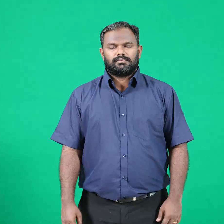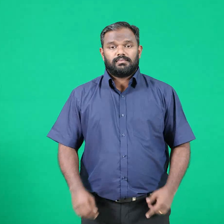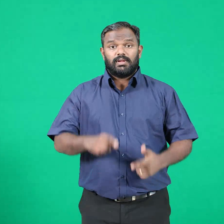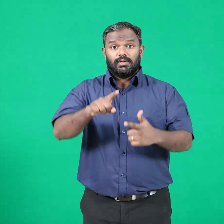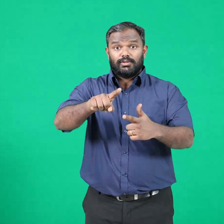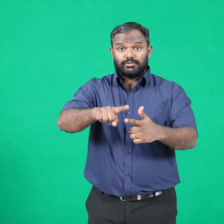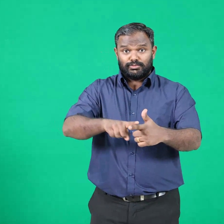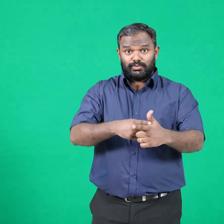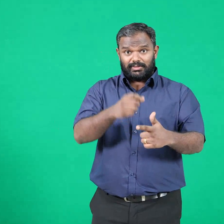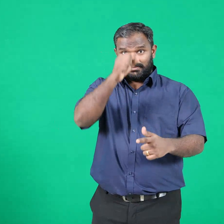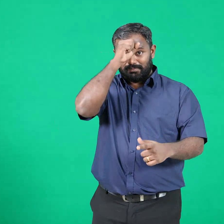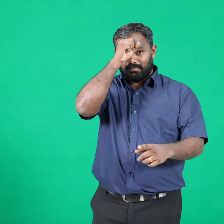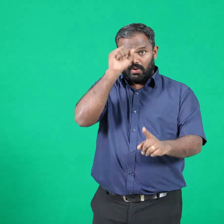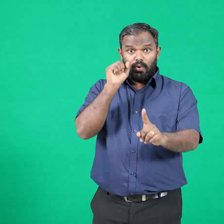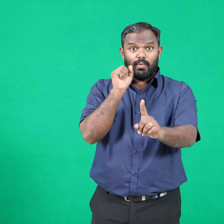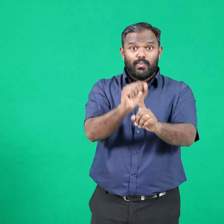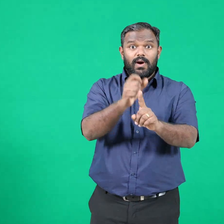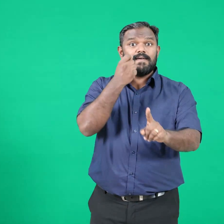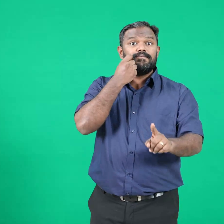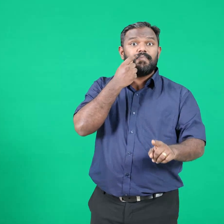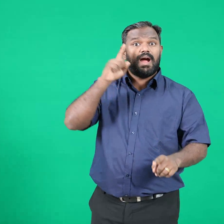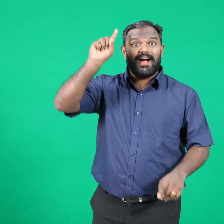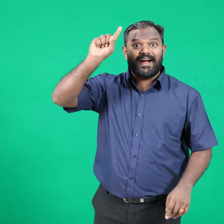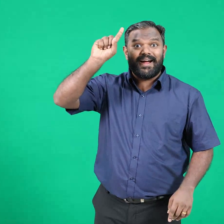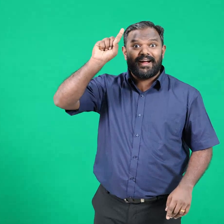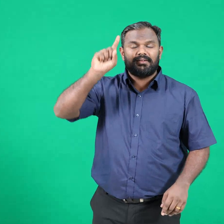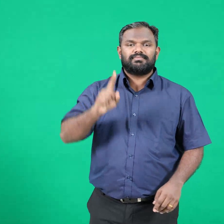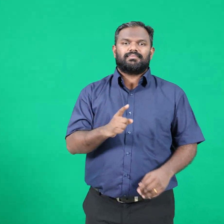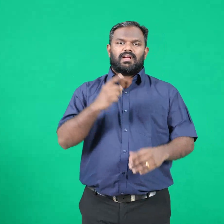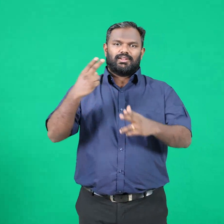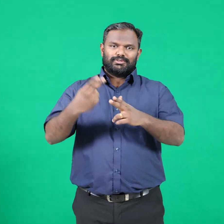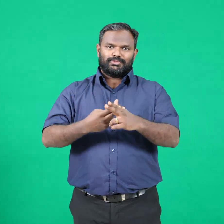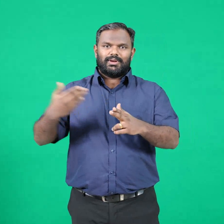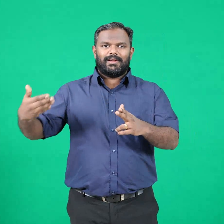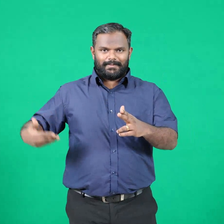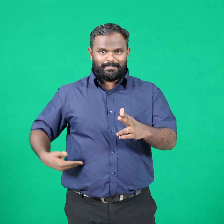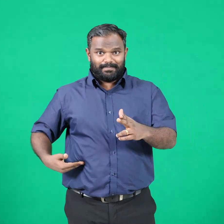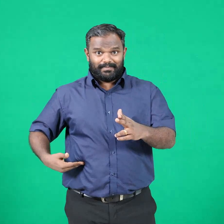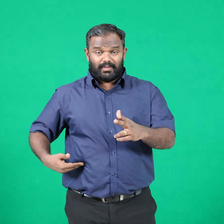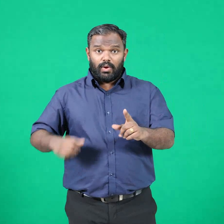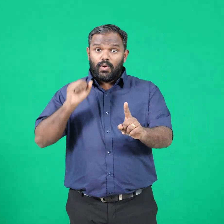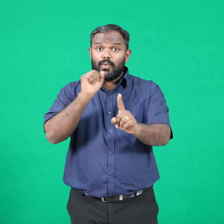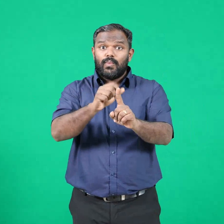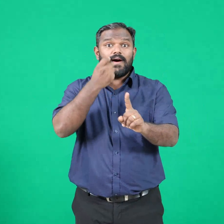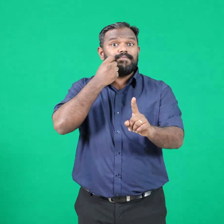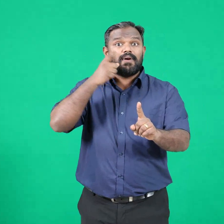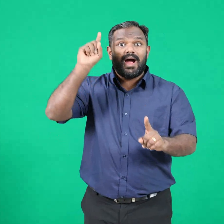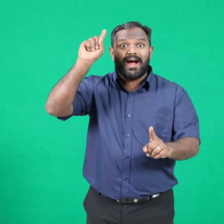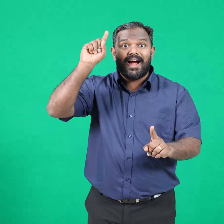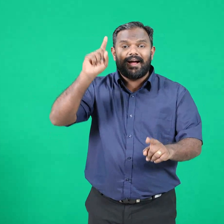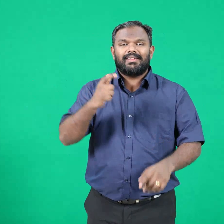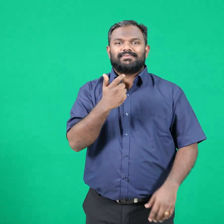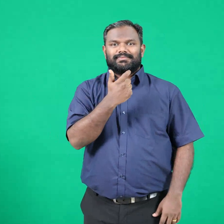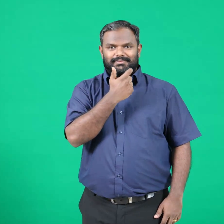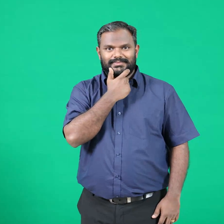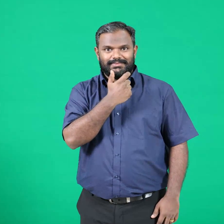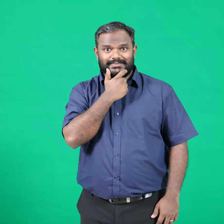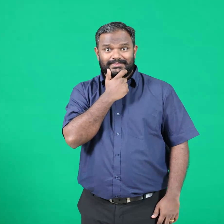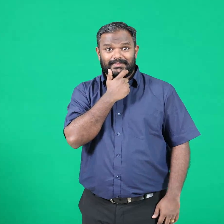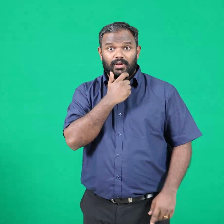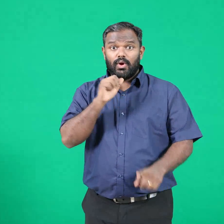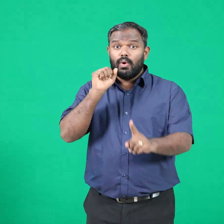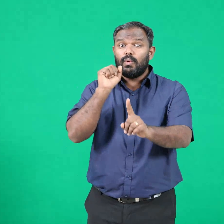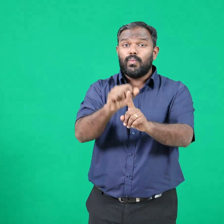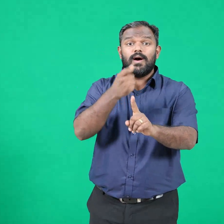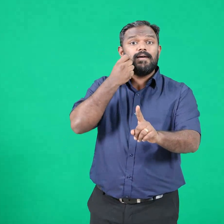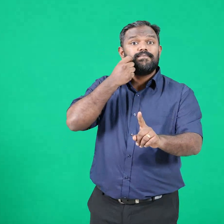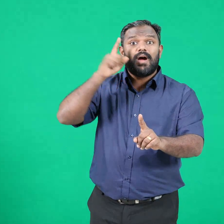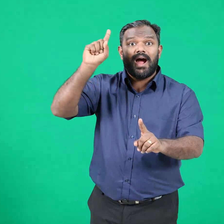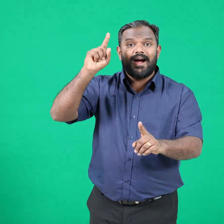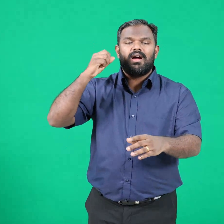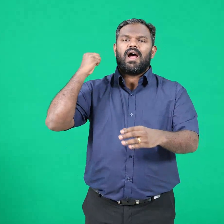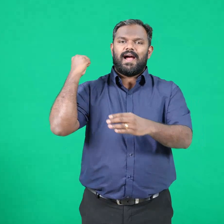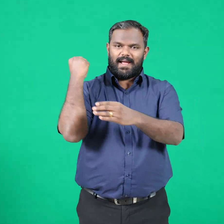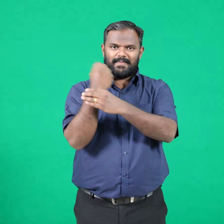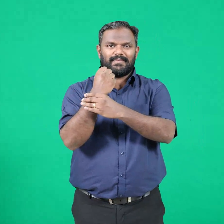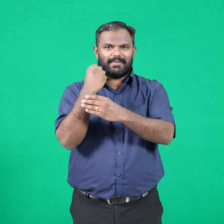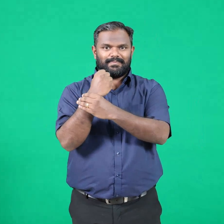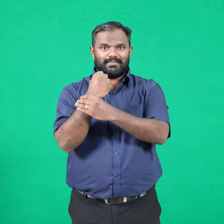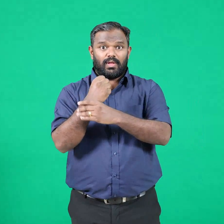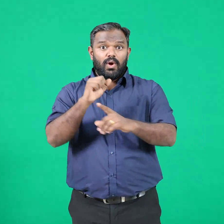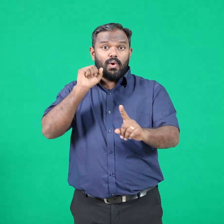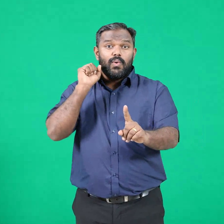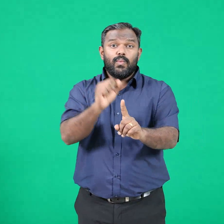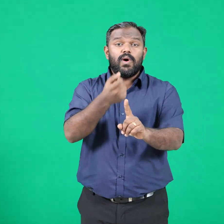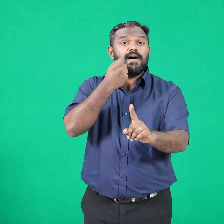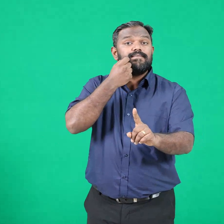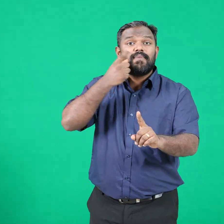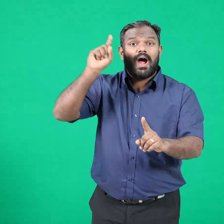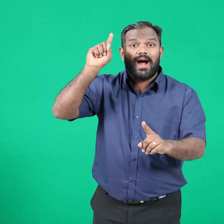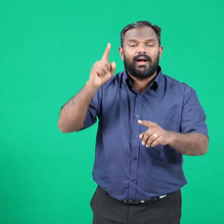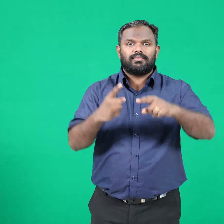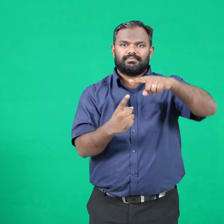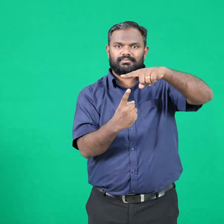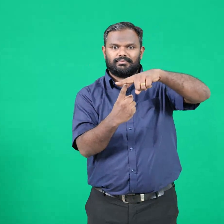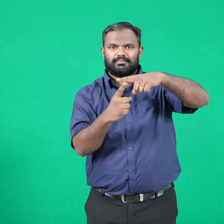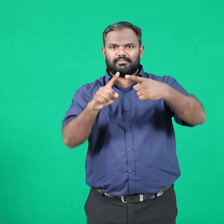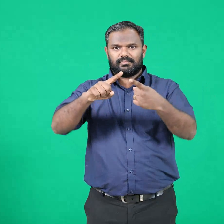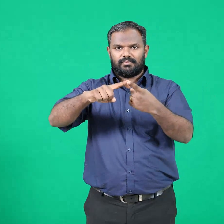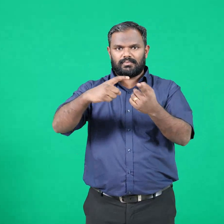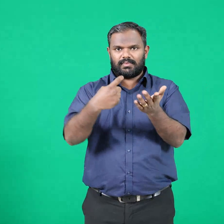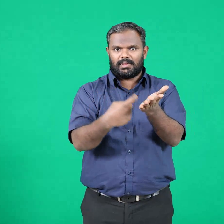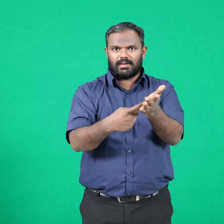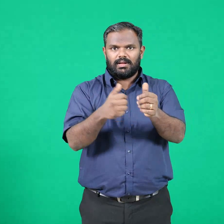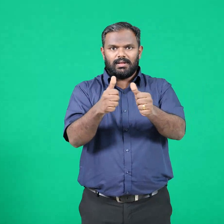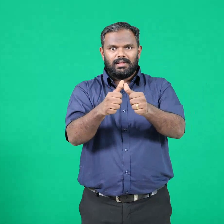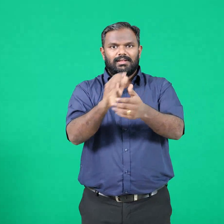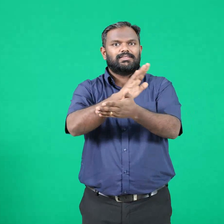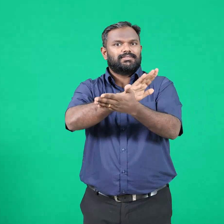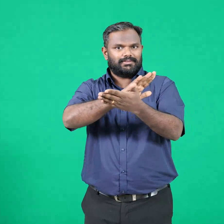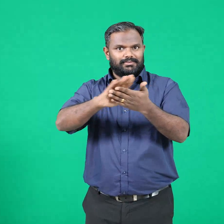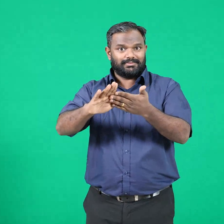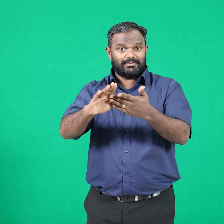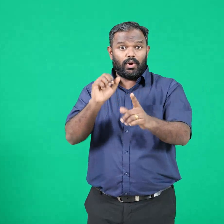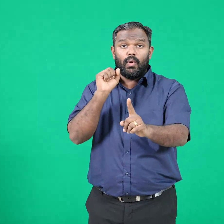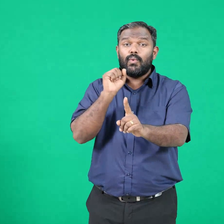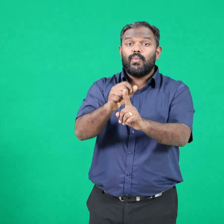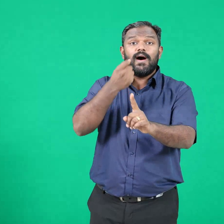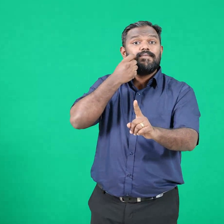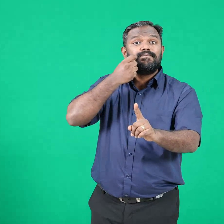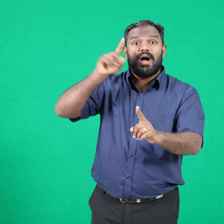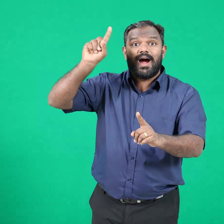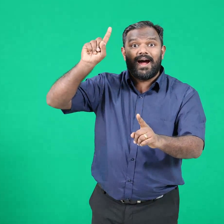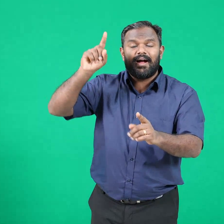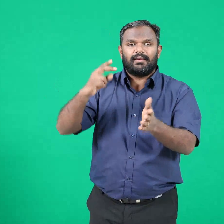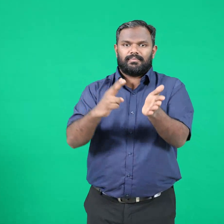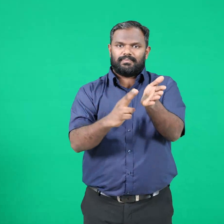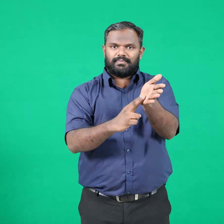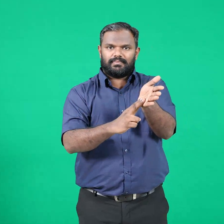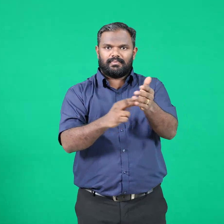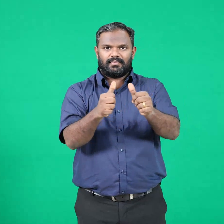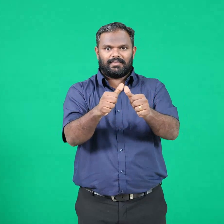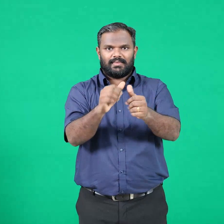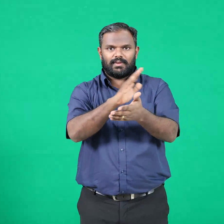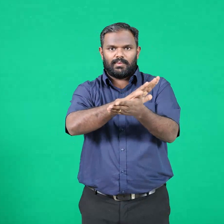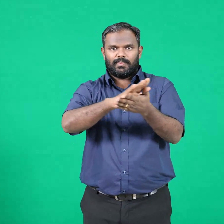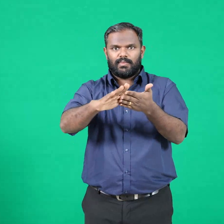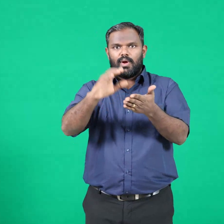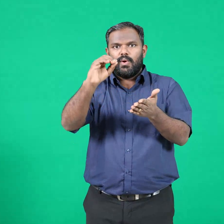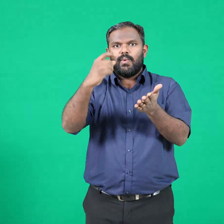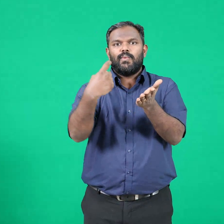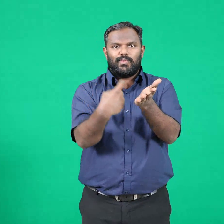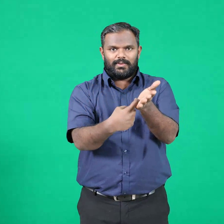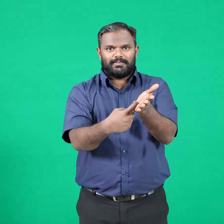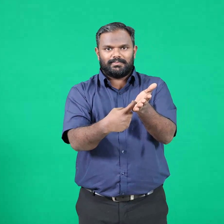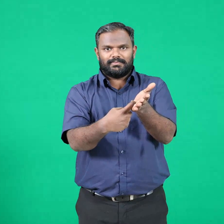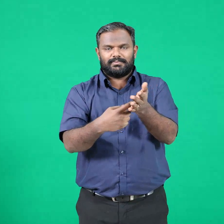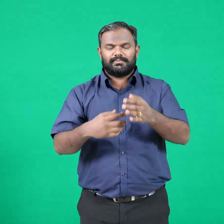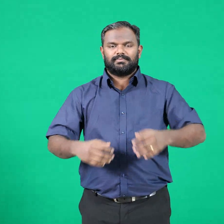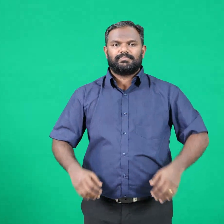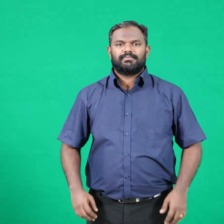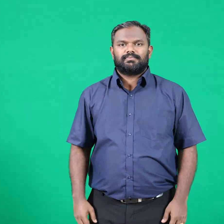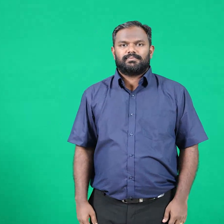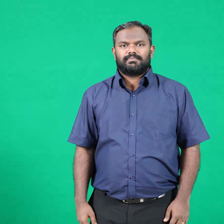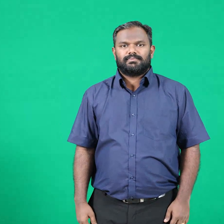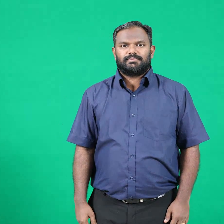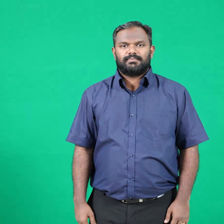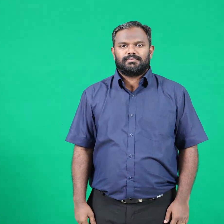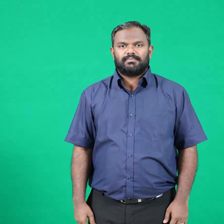the son of Jacob, the son of Isaac, the son of Abraham, the son of Terah, the son of Nahor,